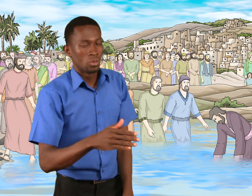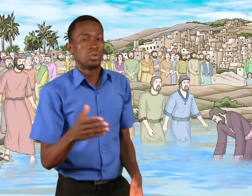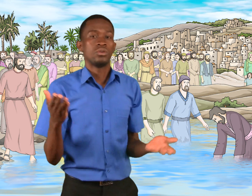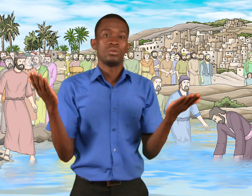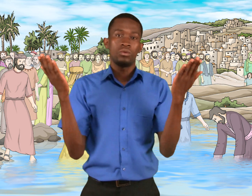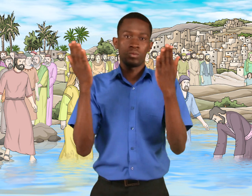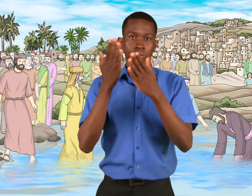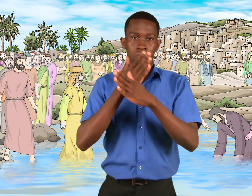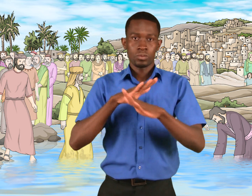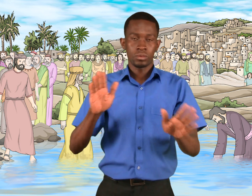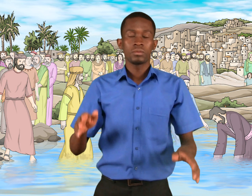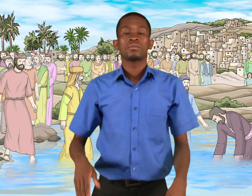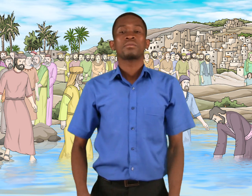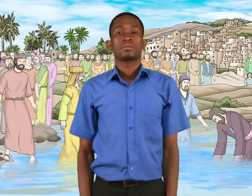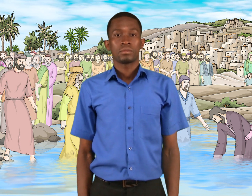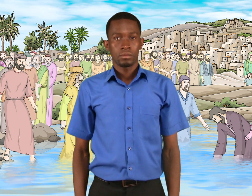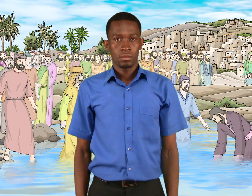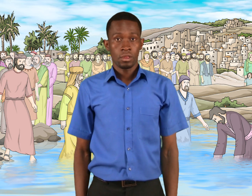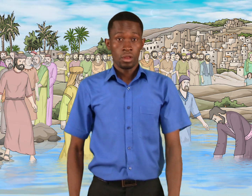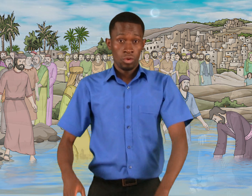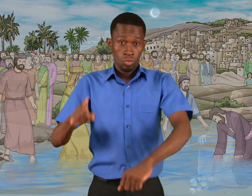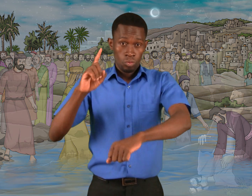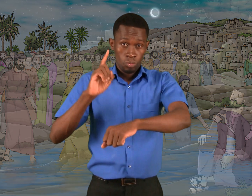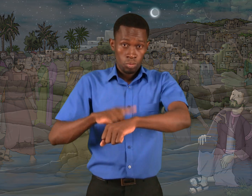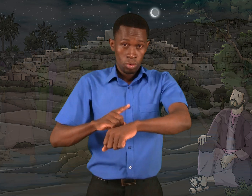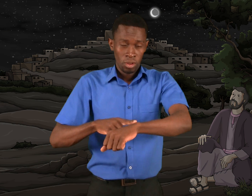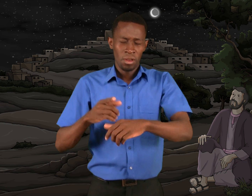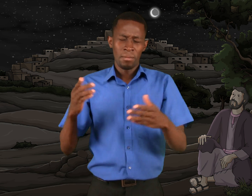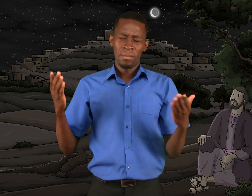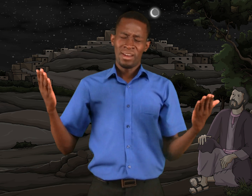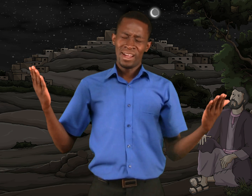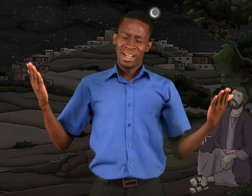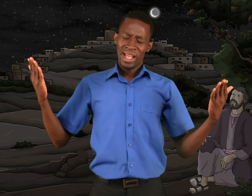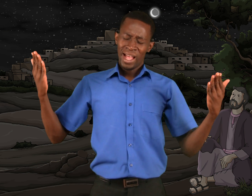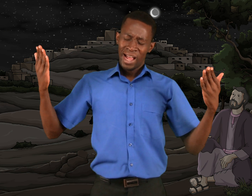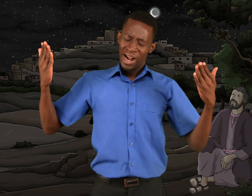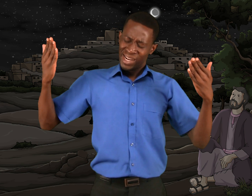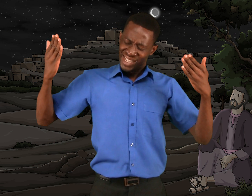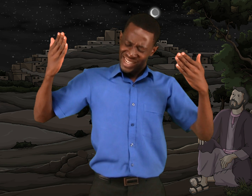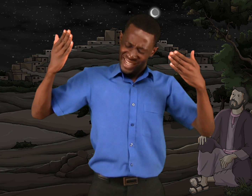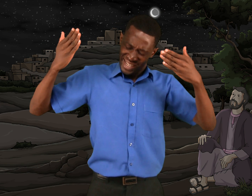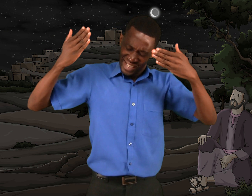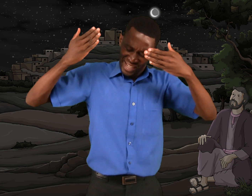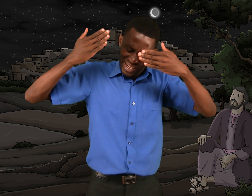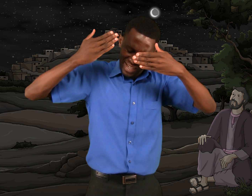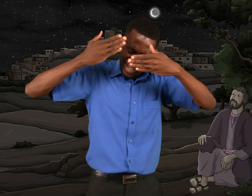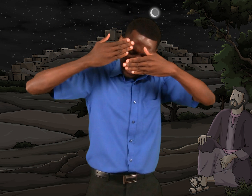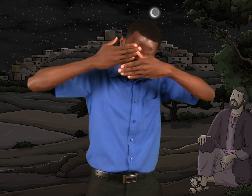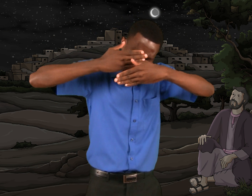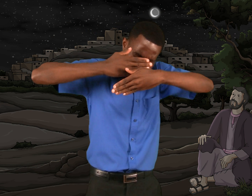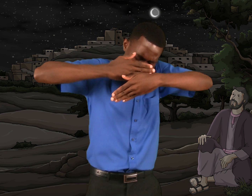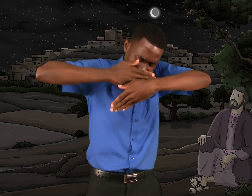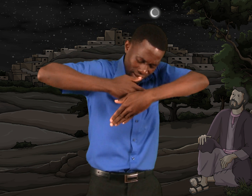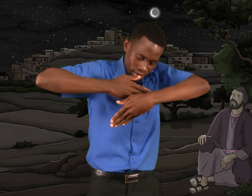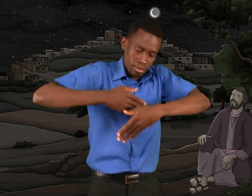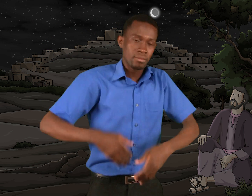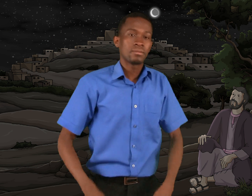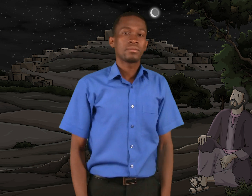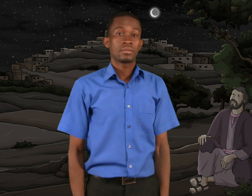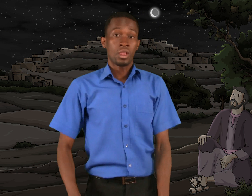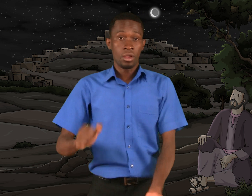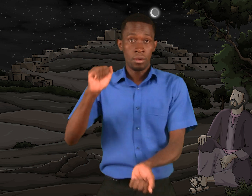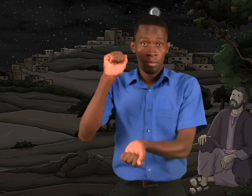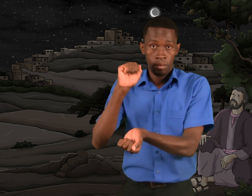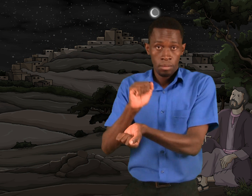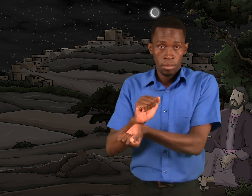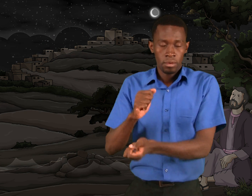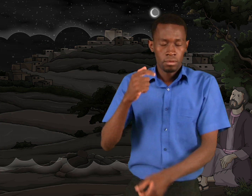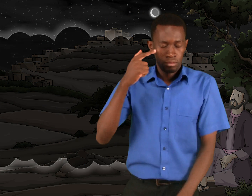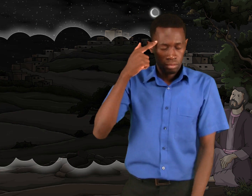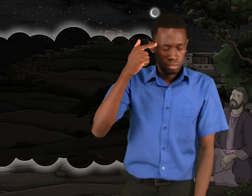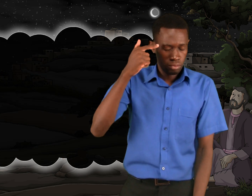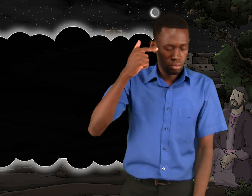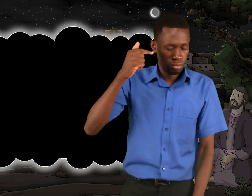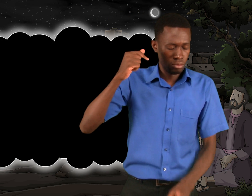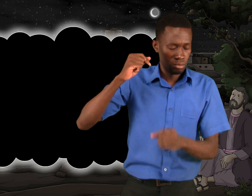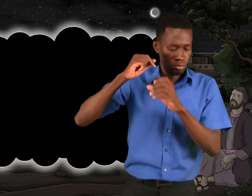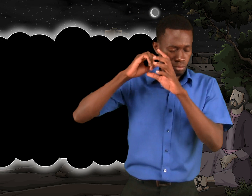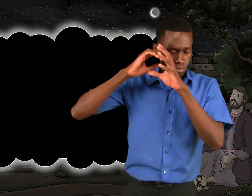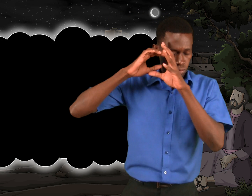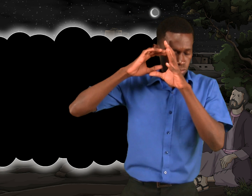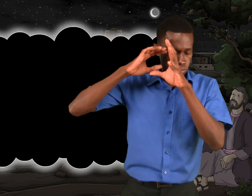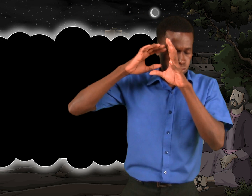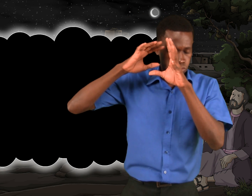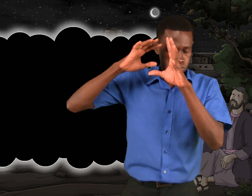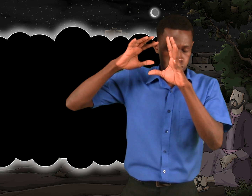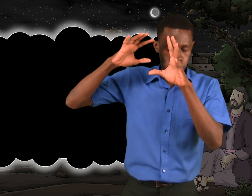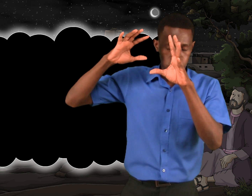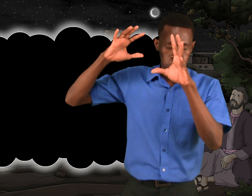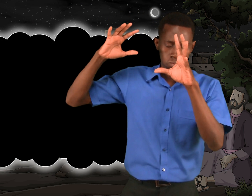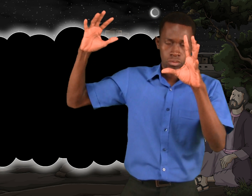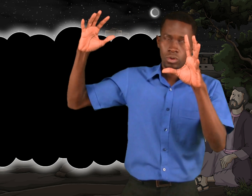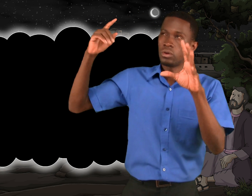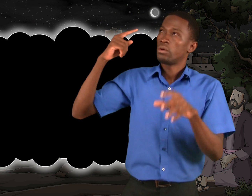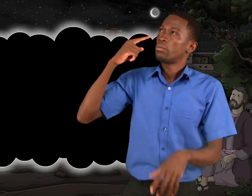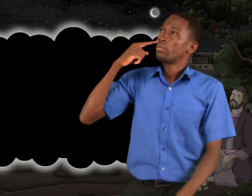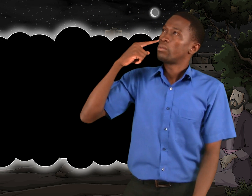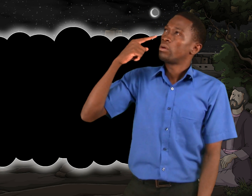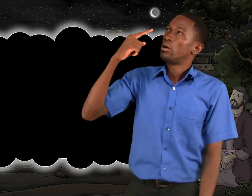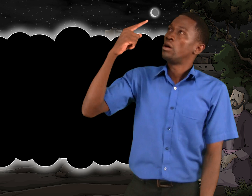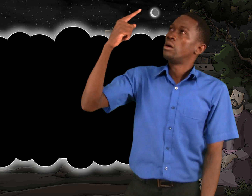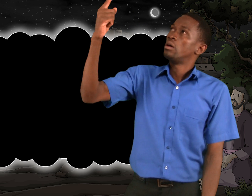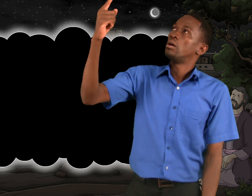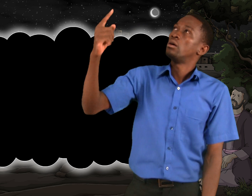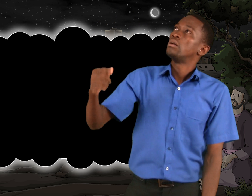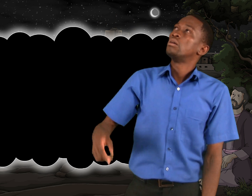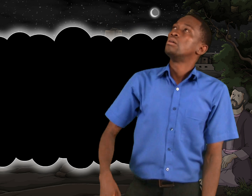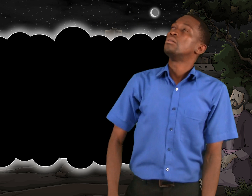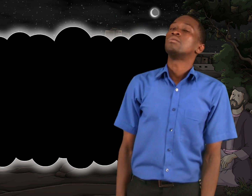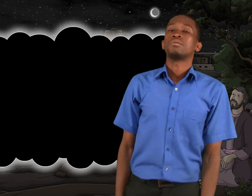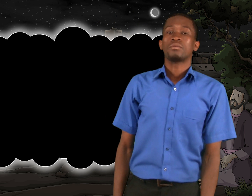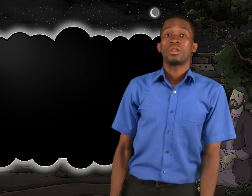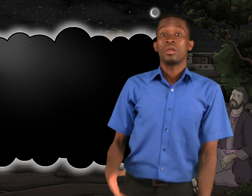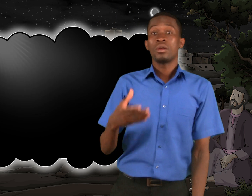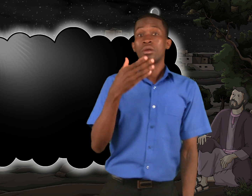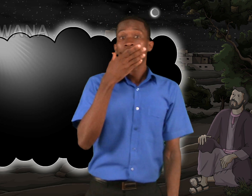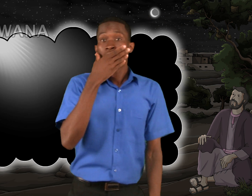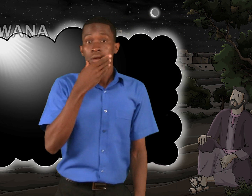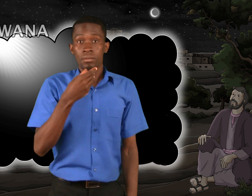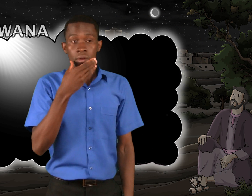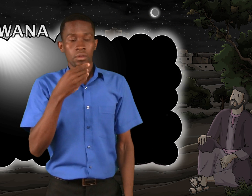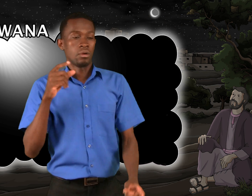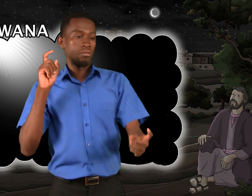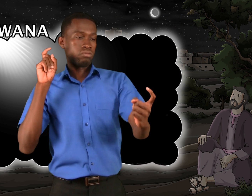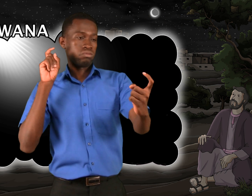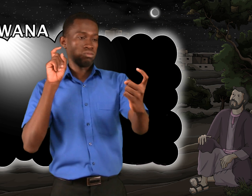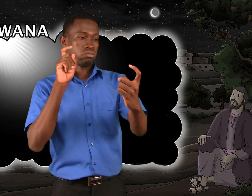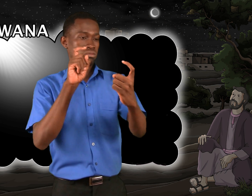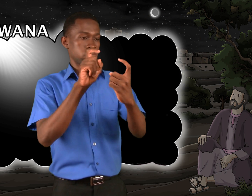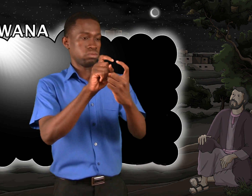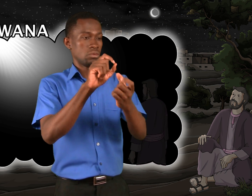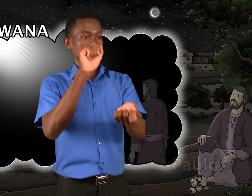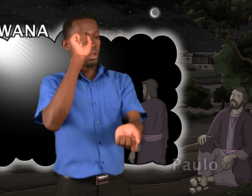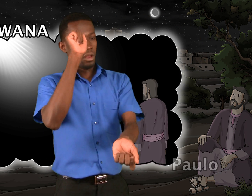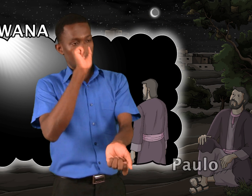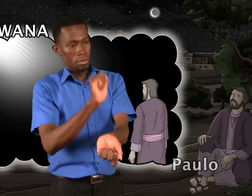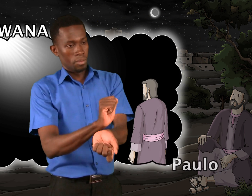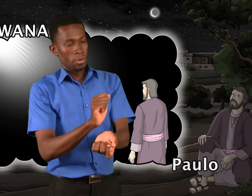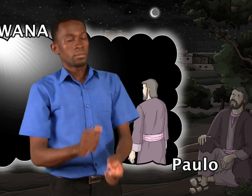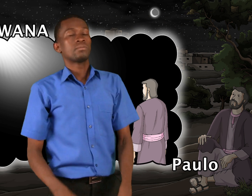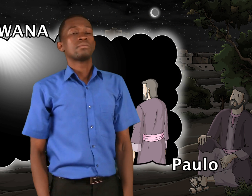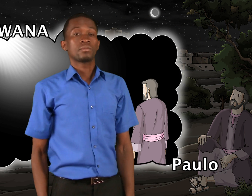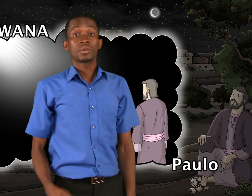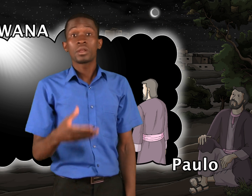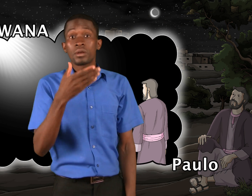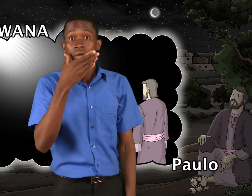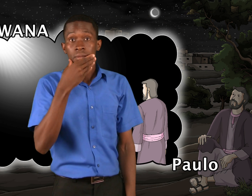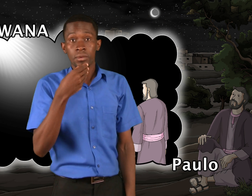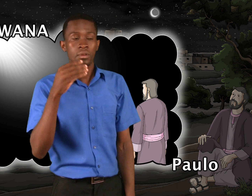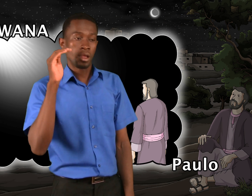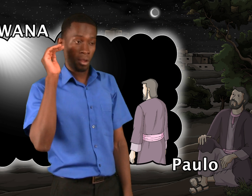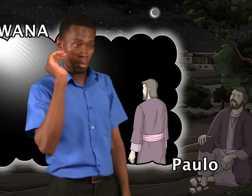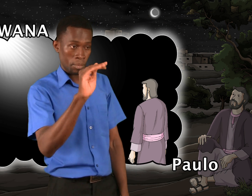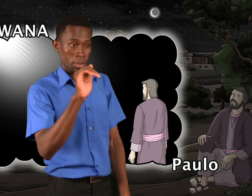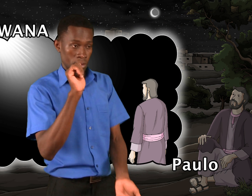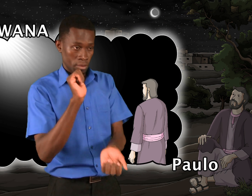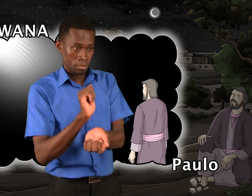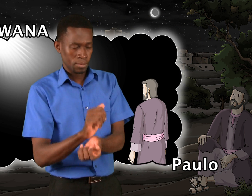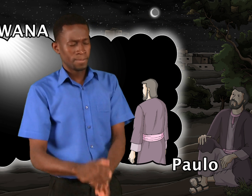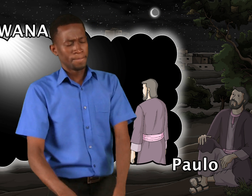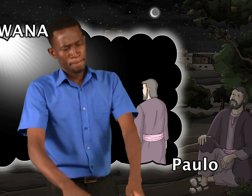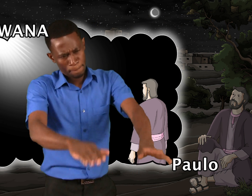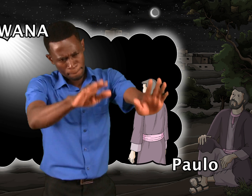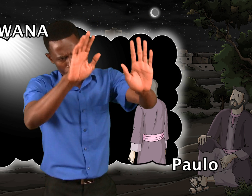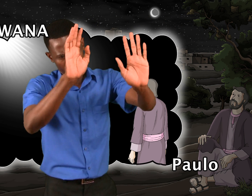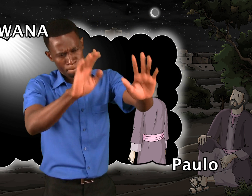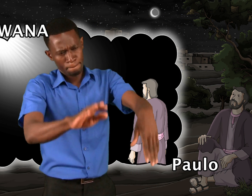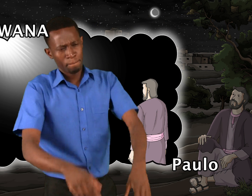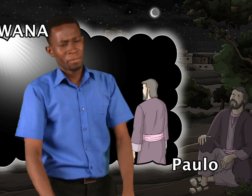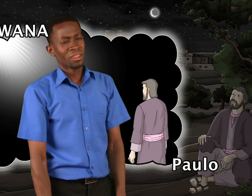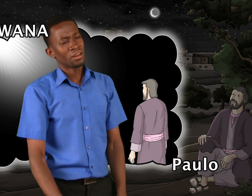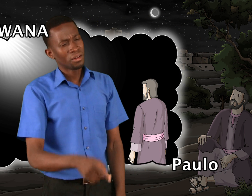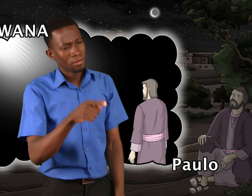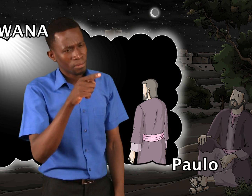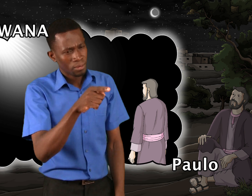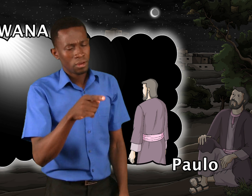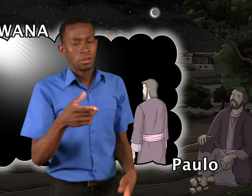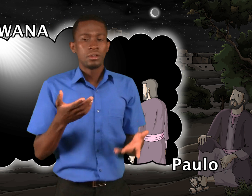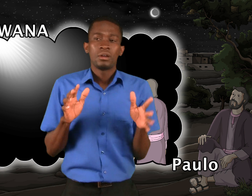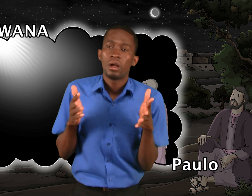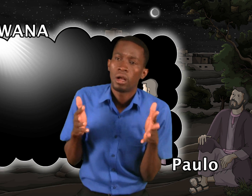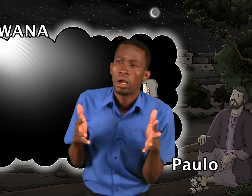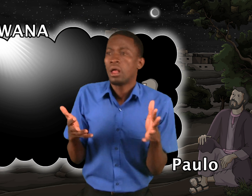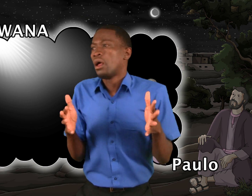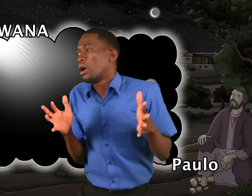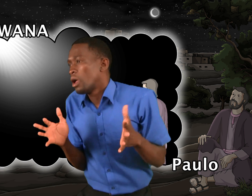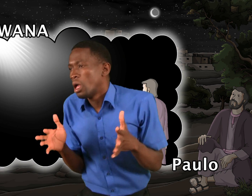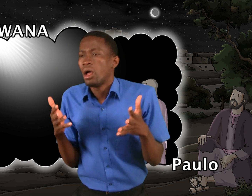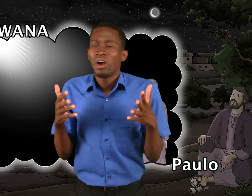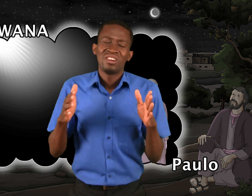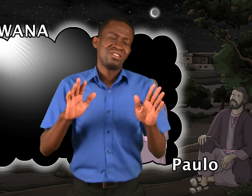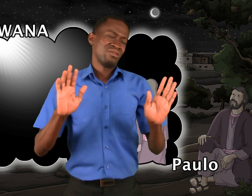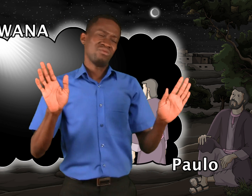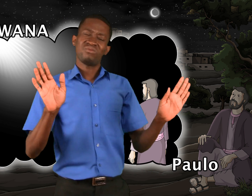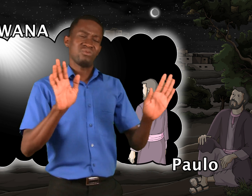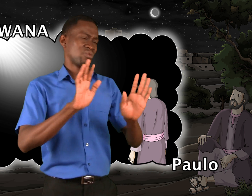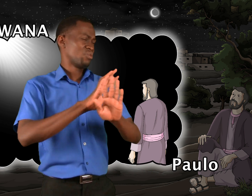One night the Lord spoke to Paul in a vision: “Do not be afraid;